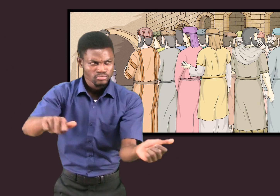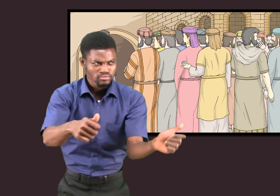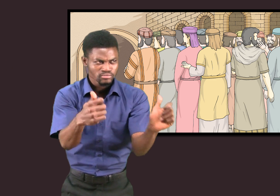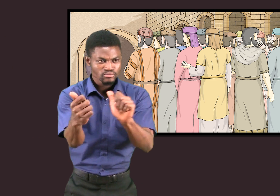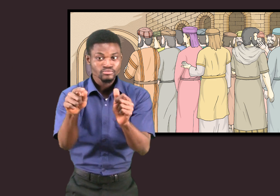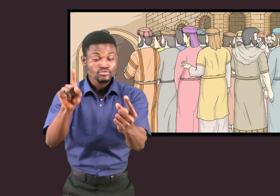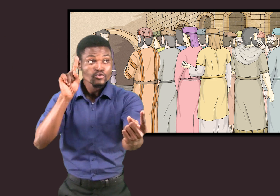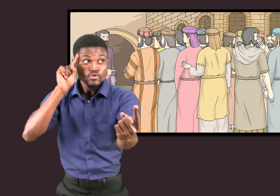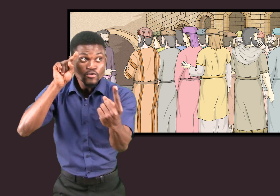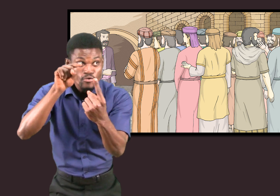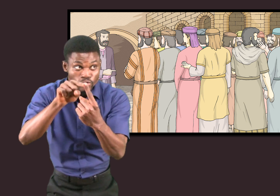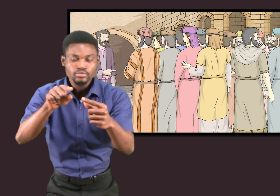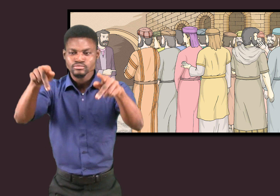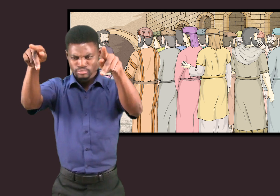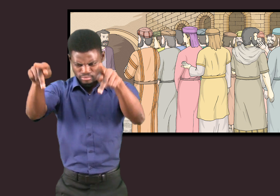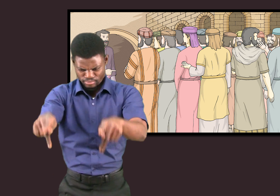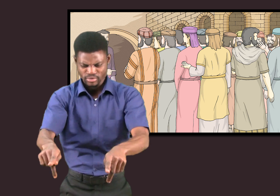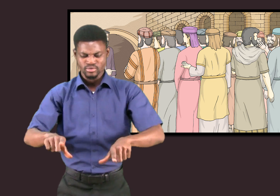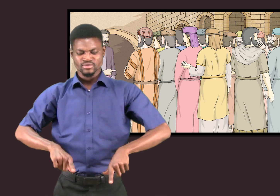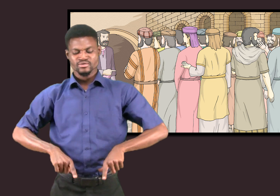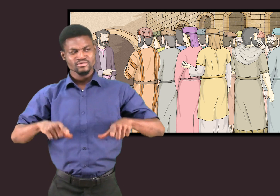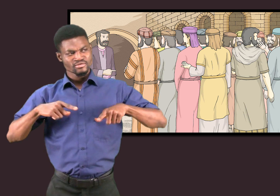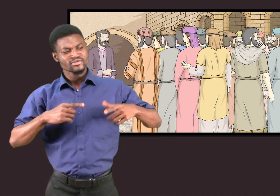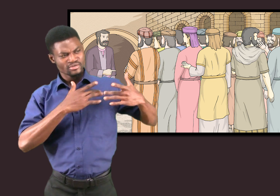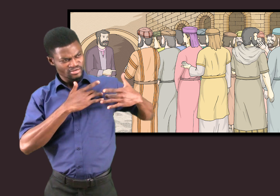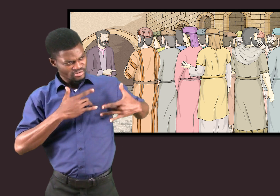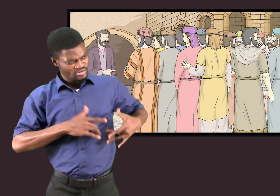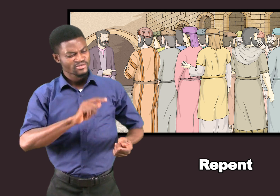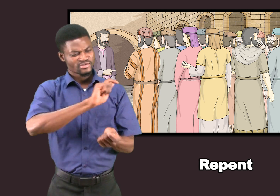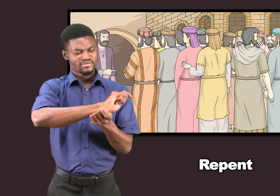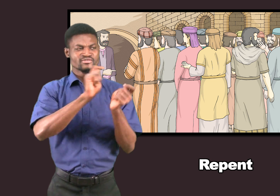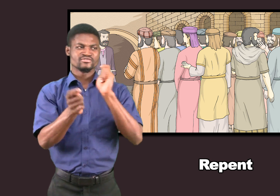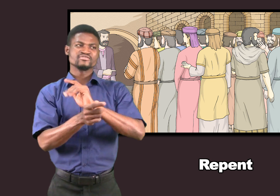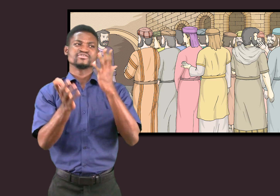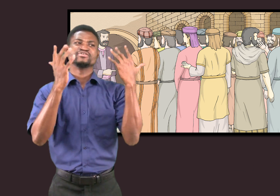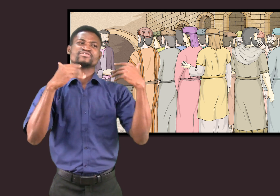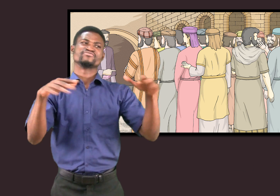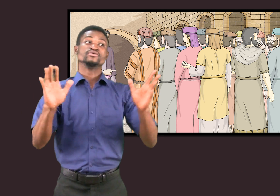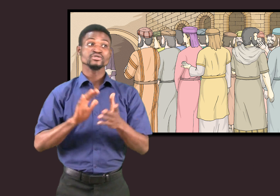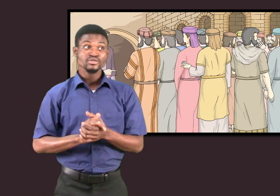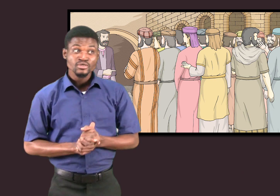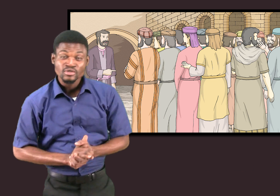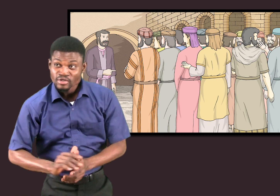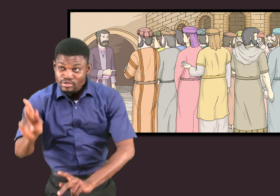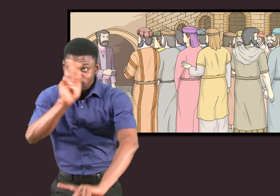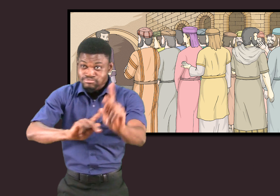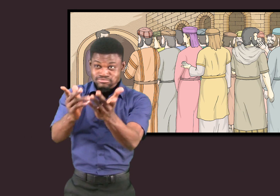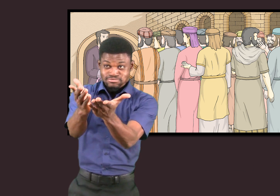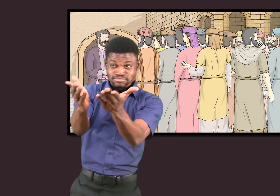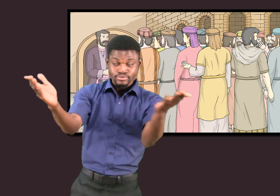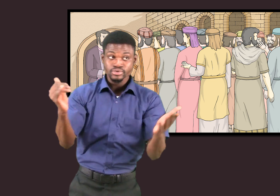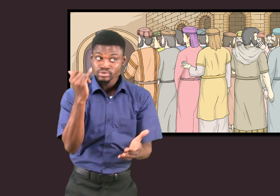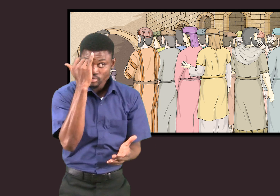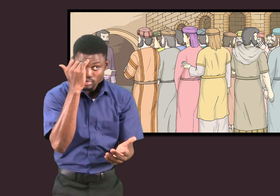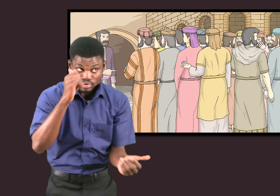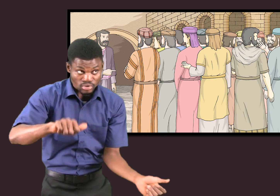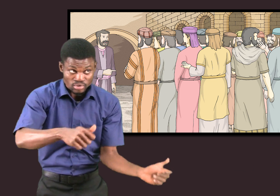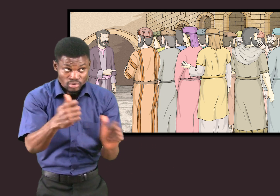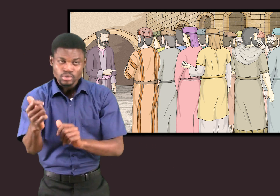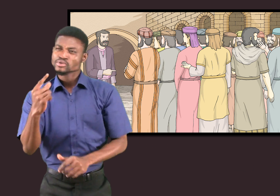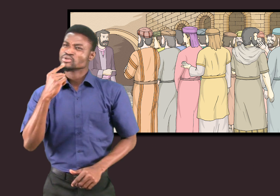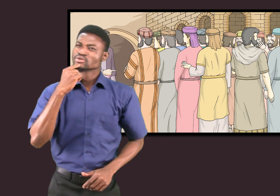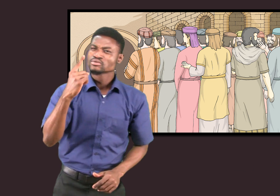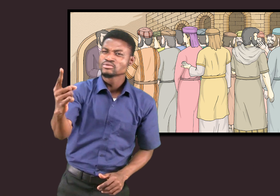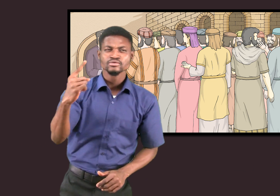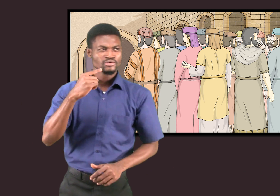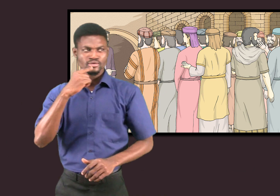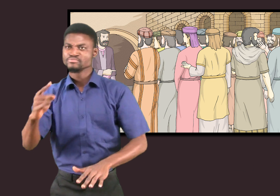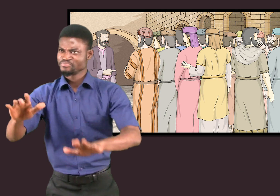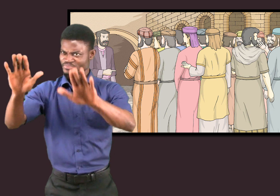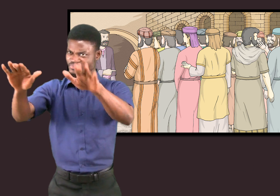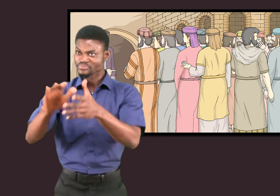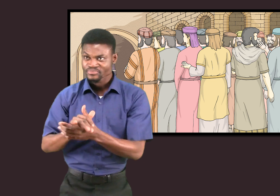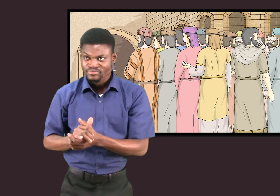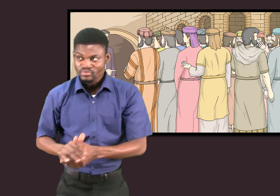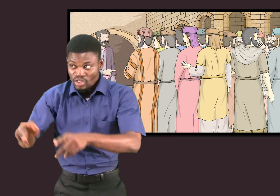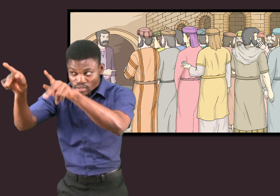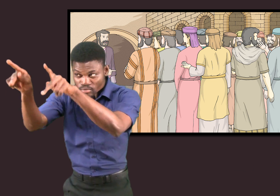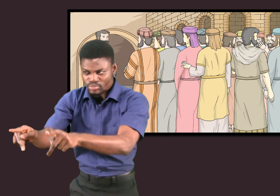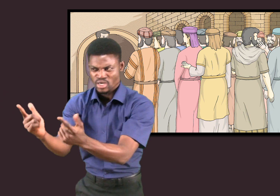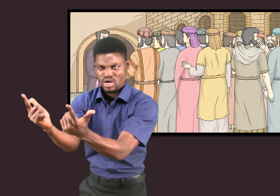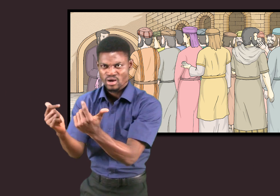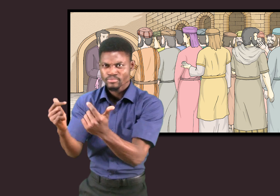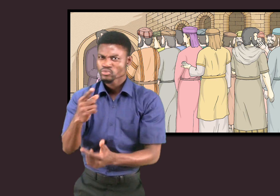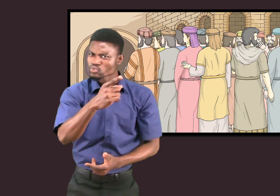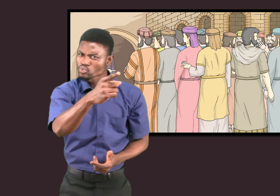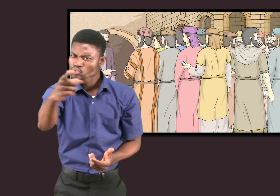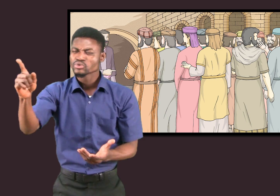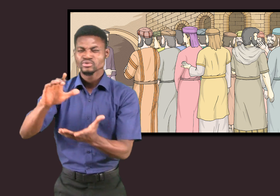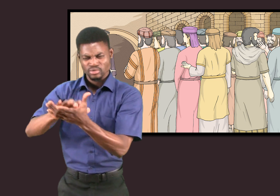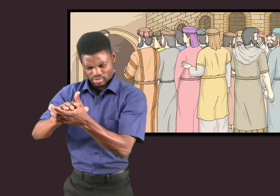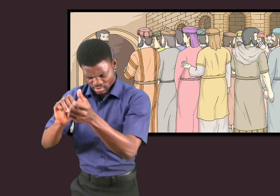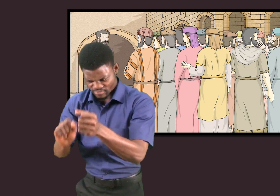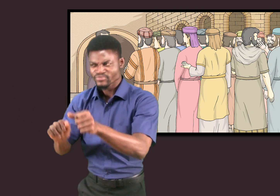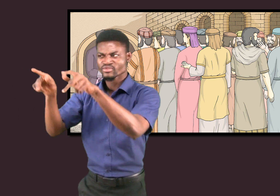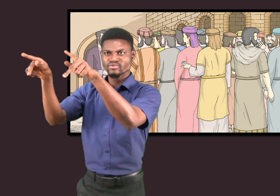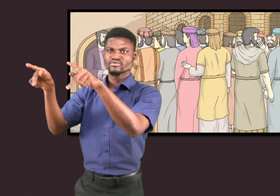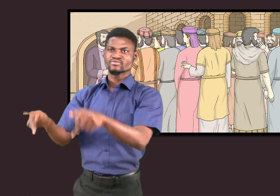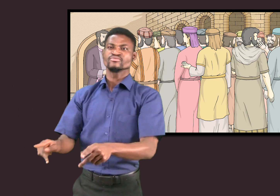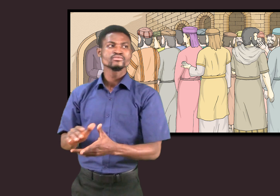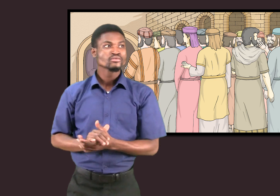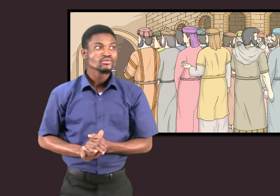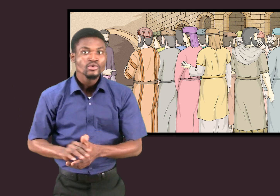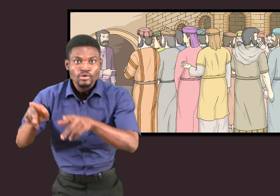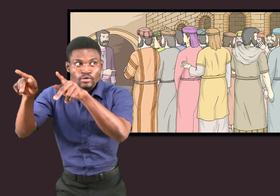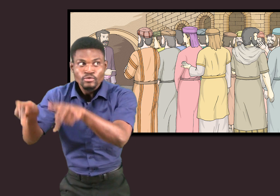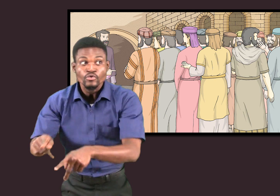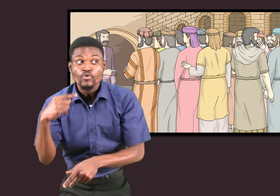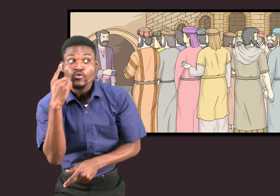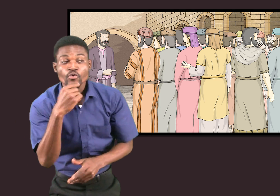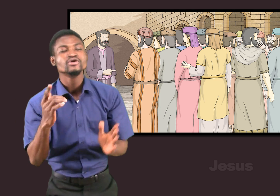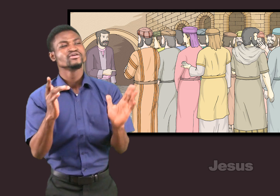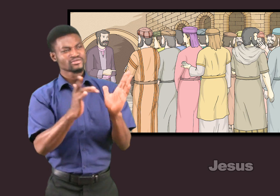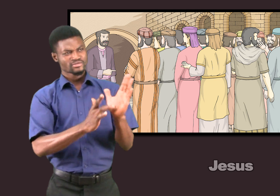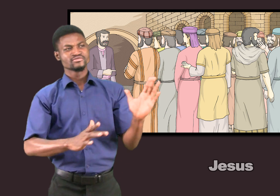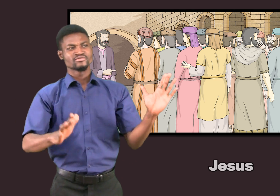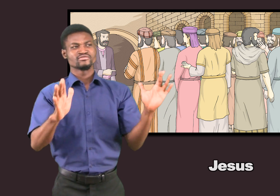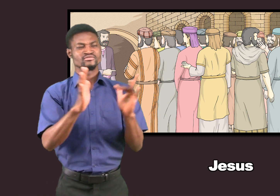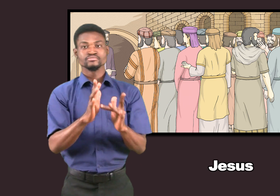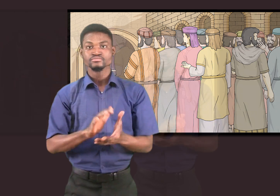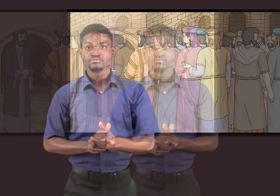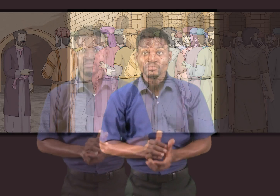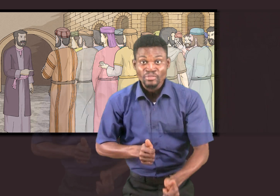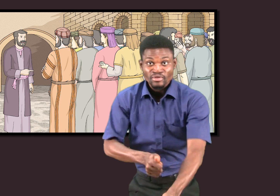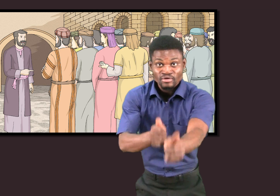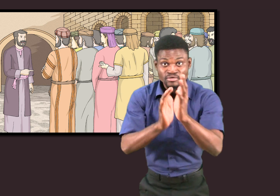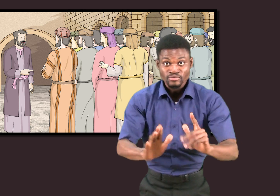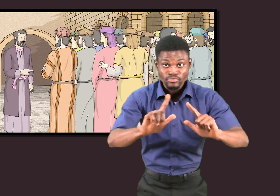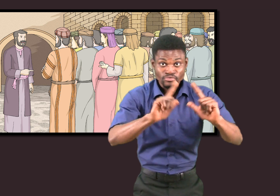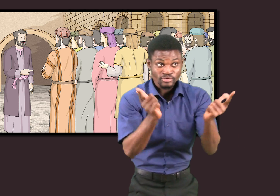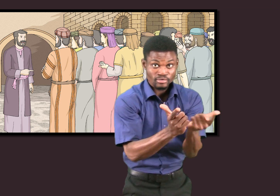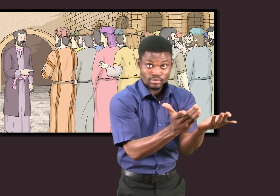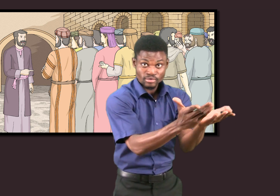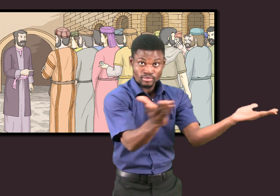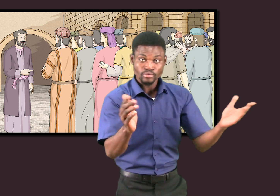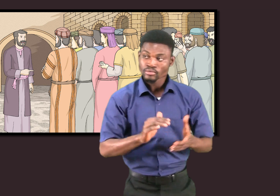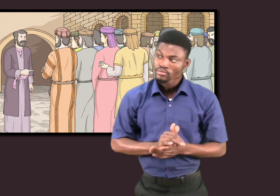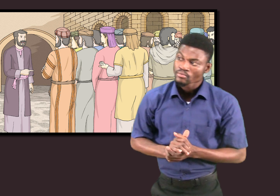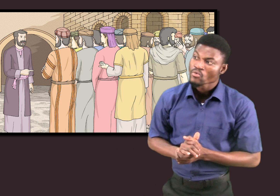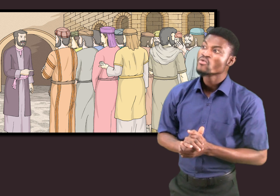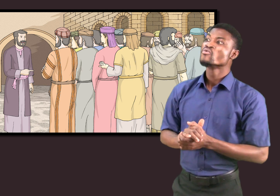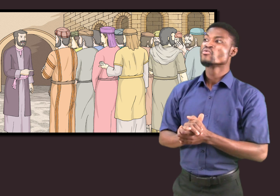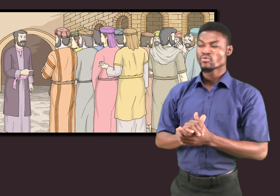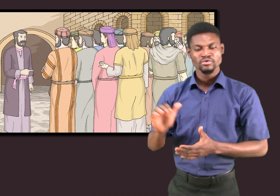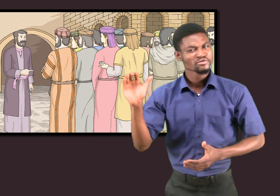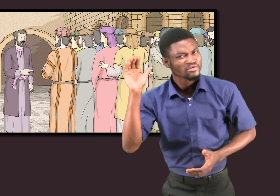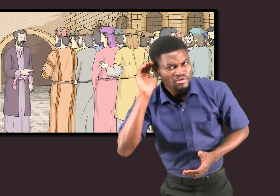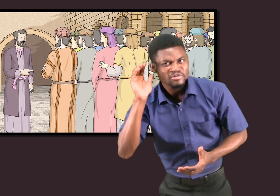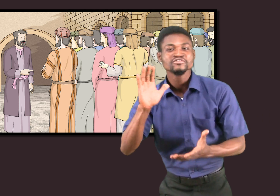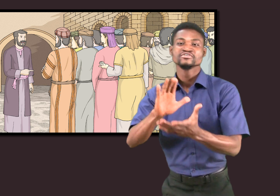Paul explained: “John’s baptism was a baptism of repentance.